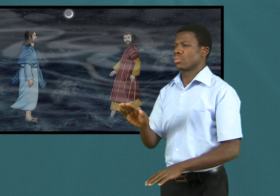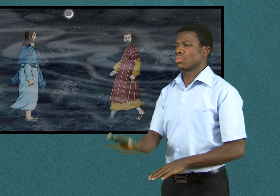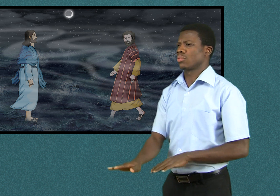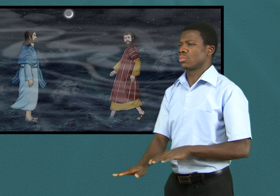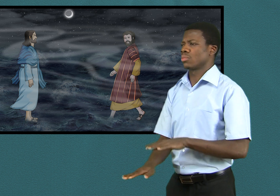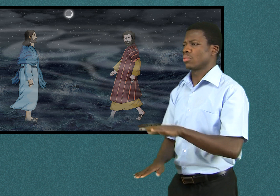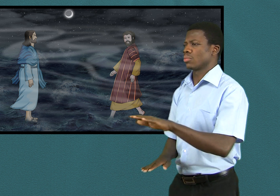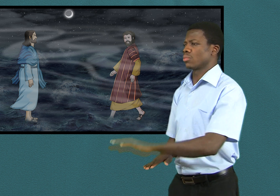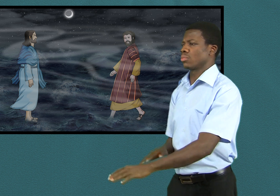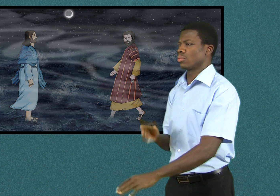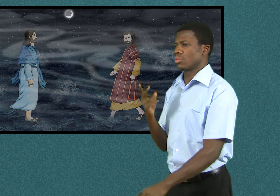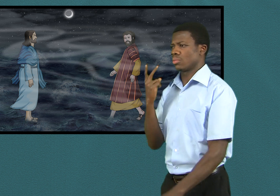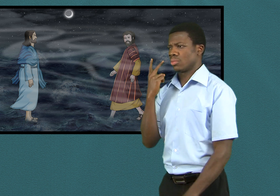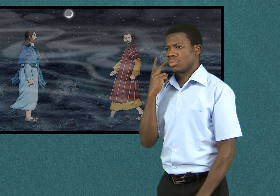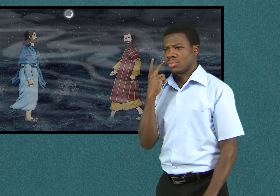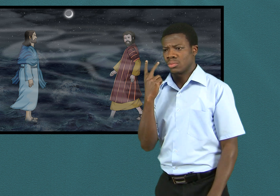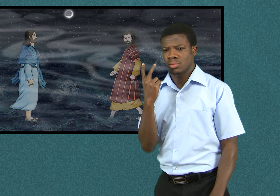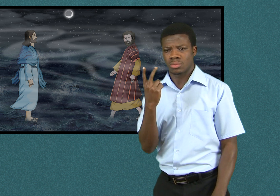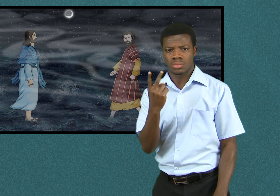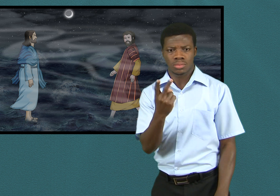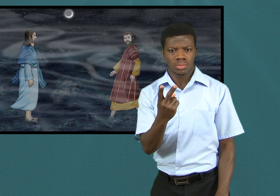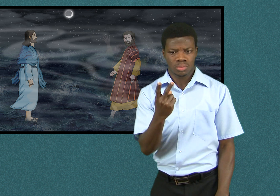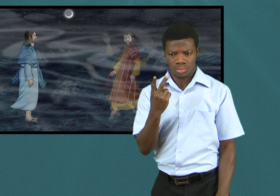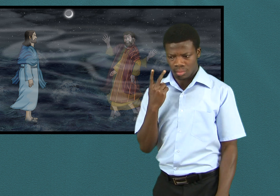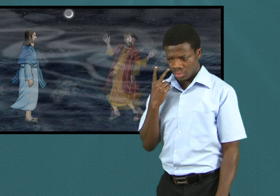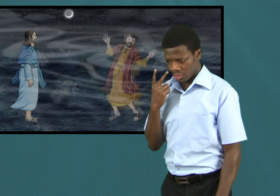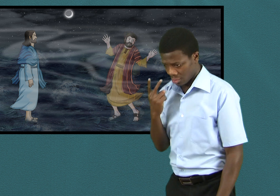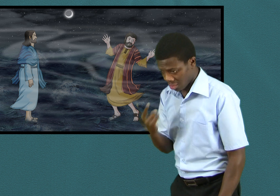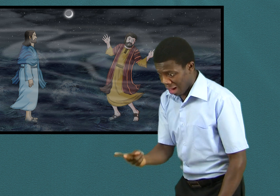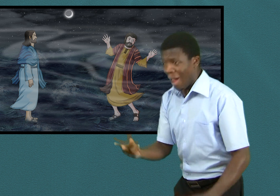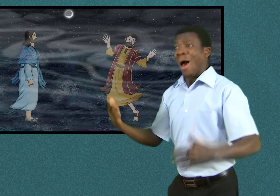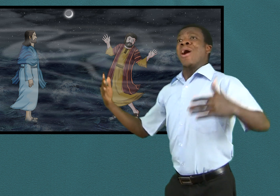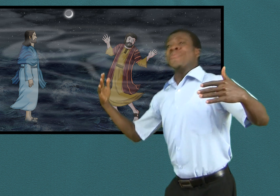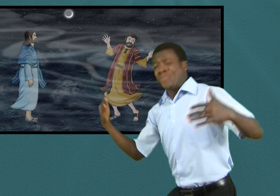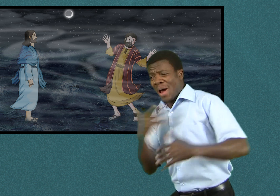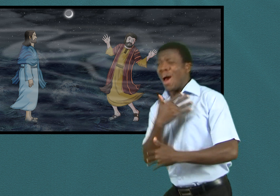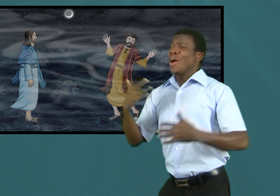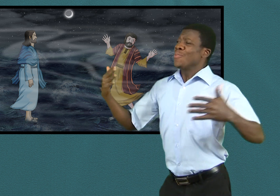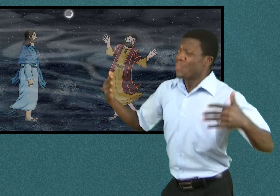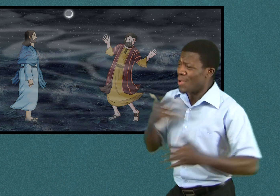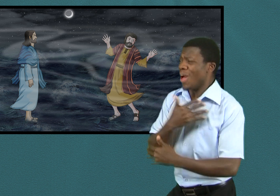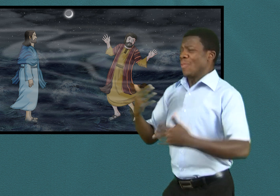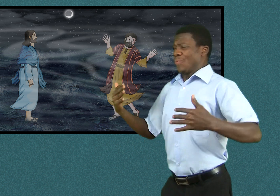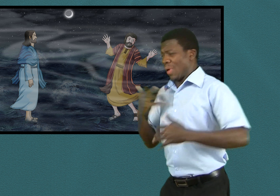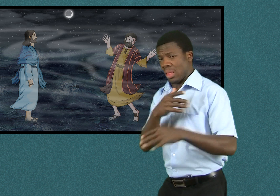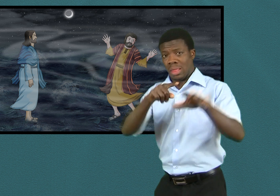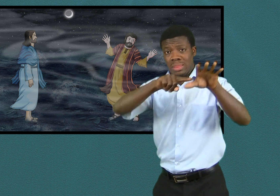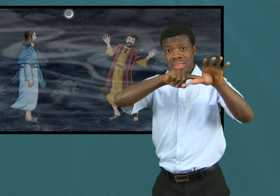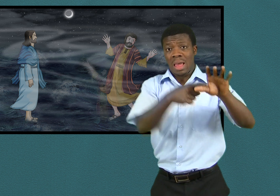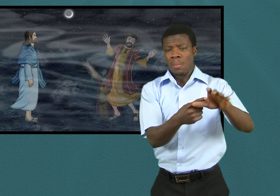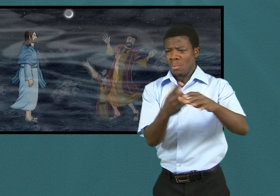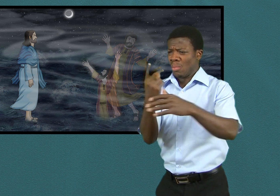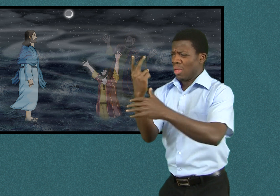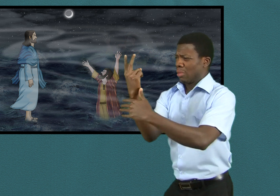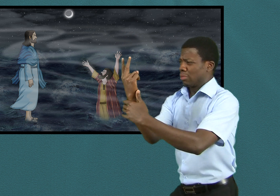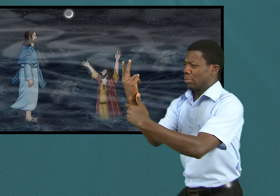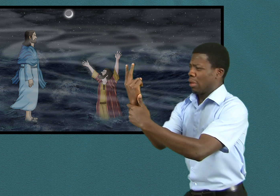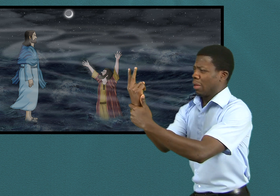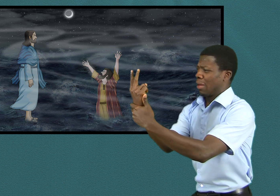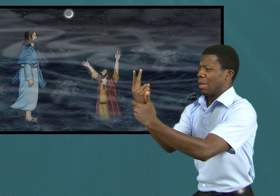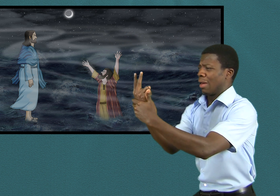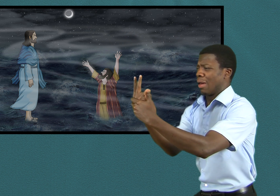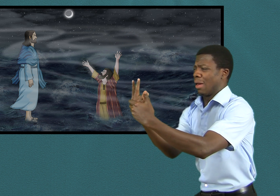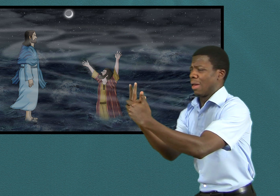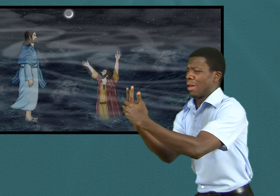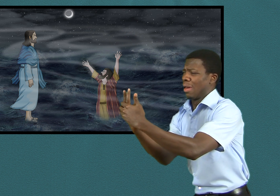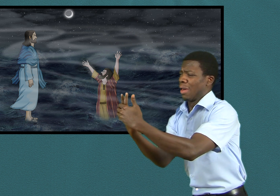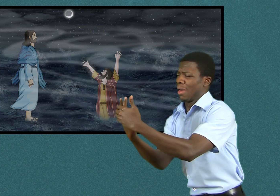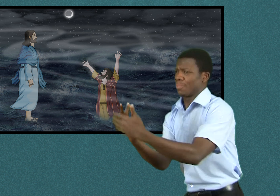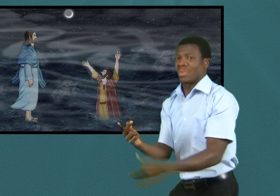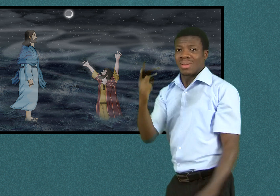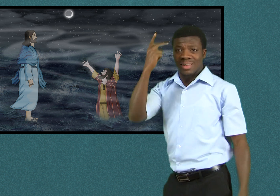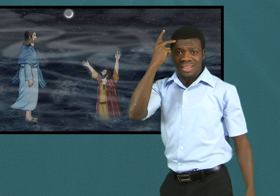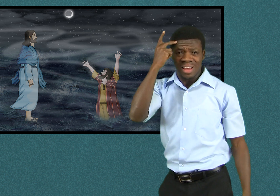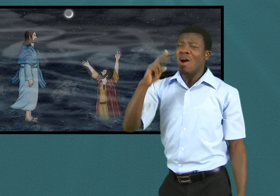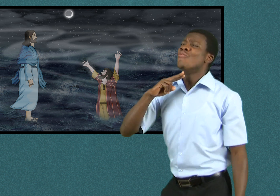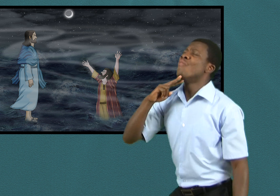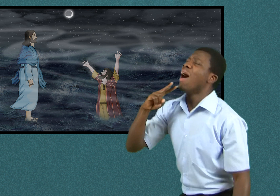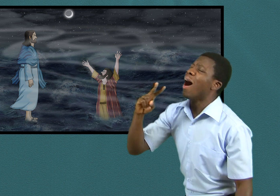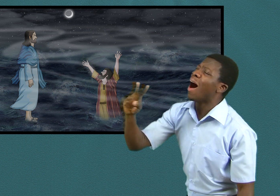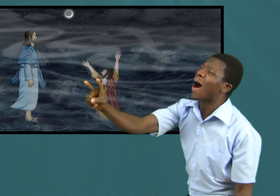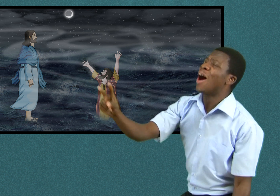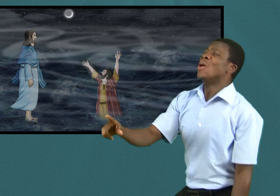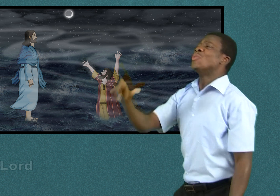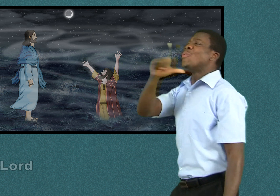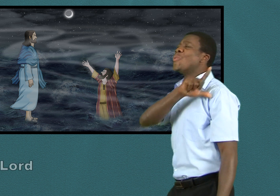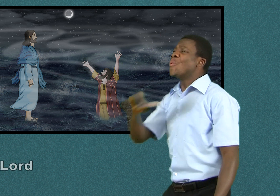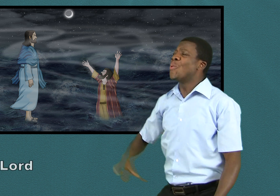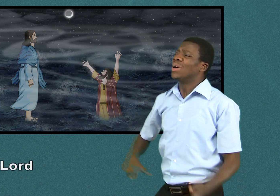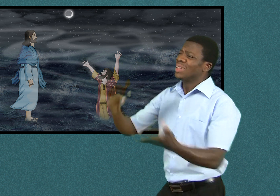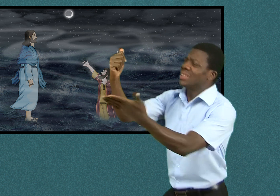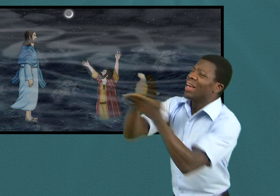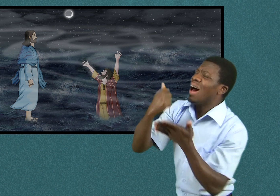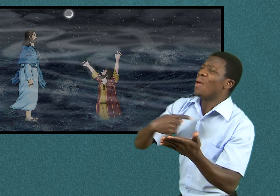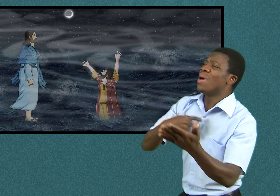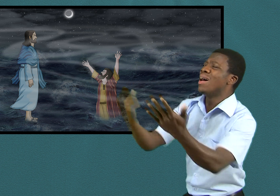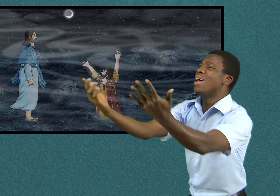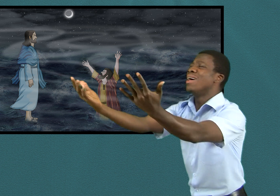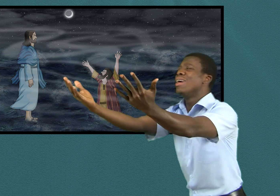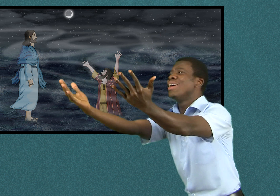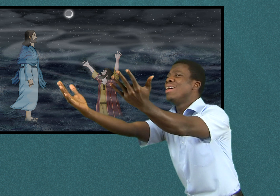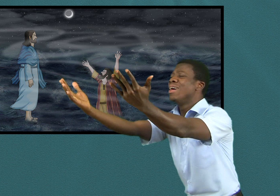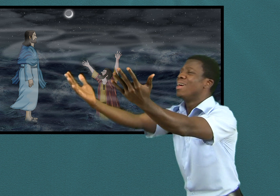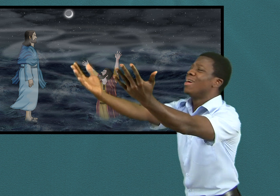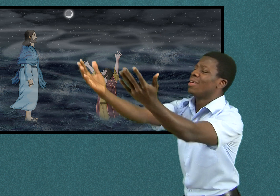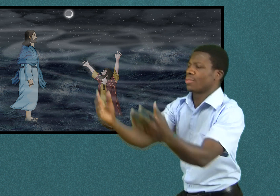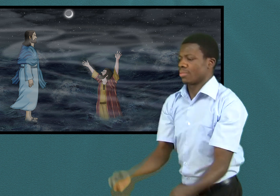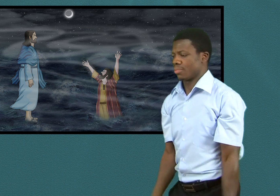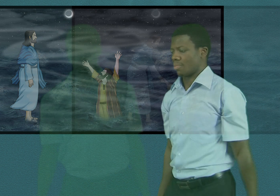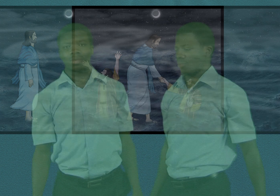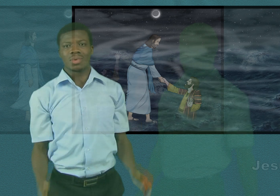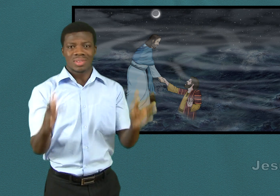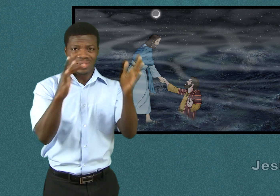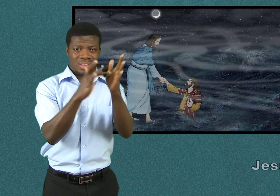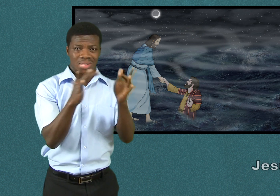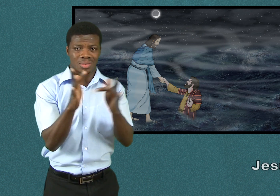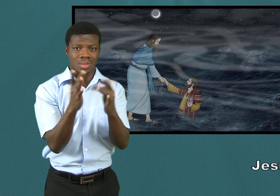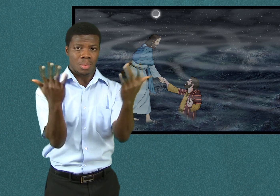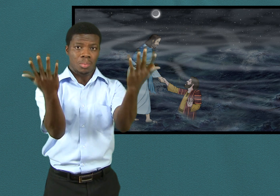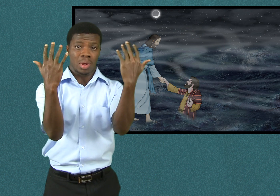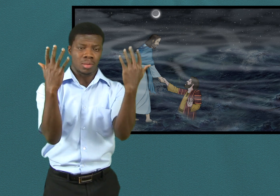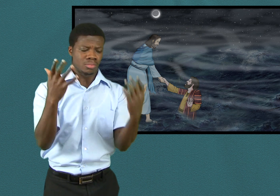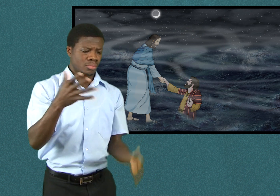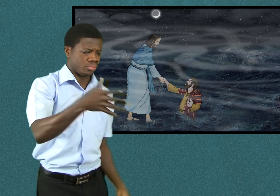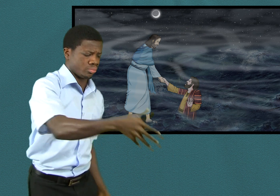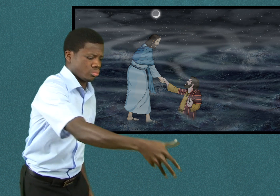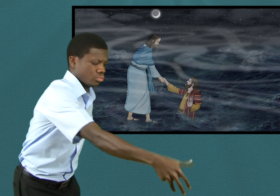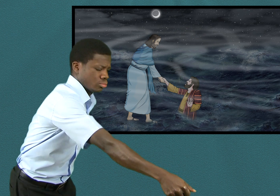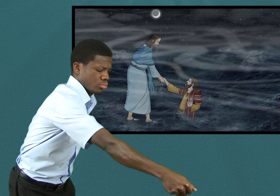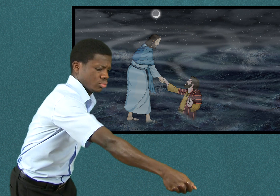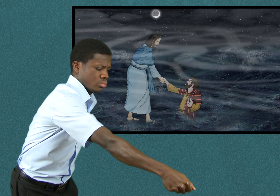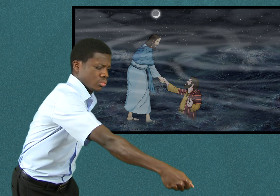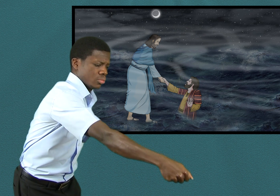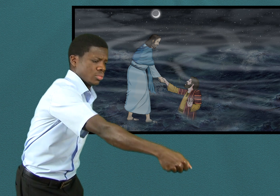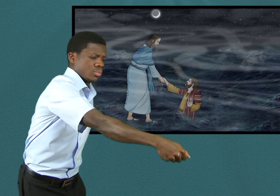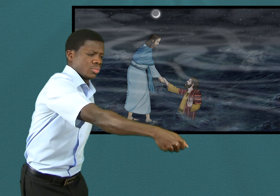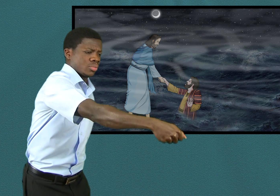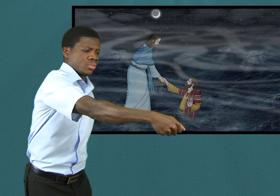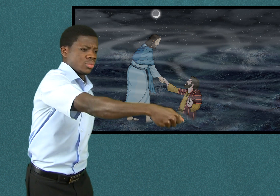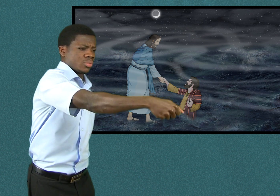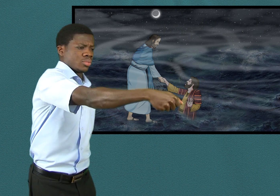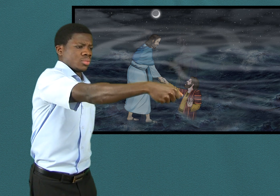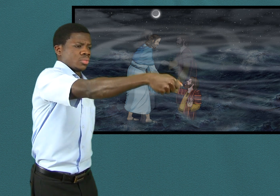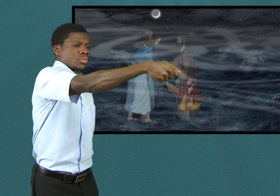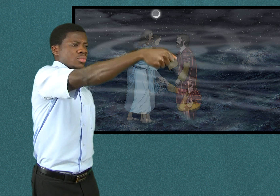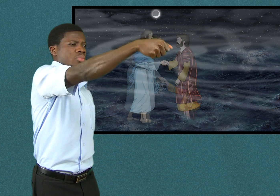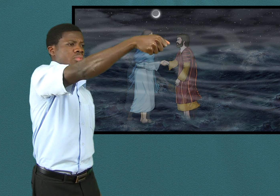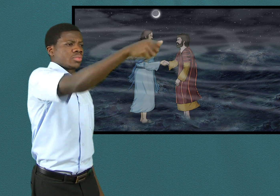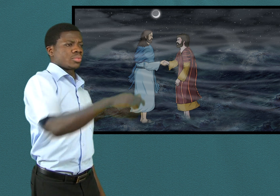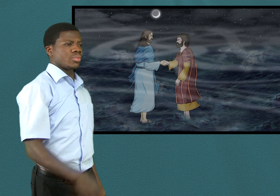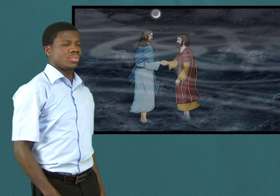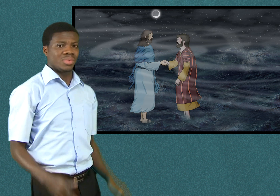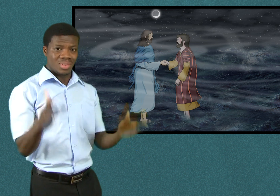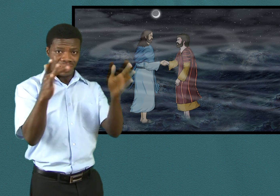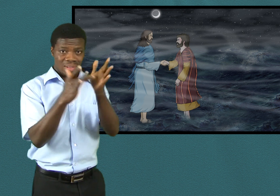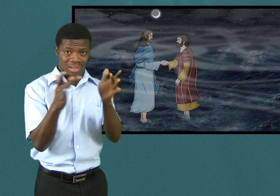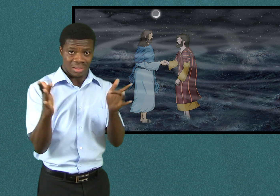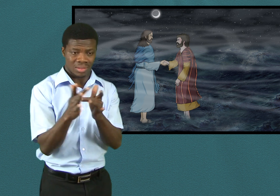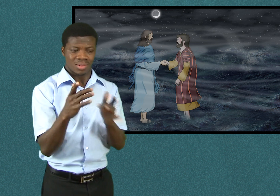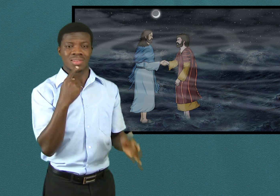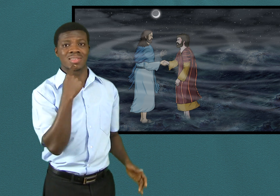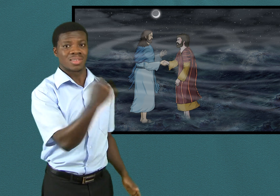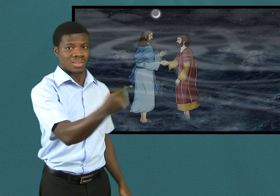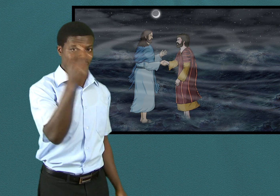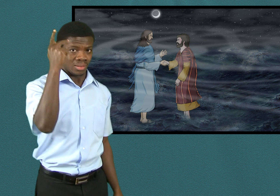But when he saw the strength of the wind, he was afraid, and beginning to sink, cried out, “Lord, save me!” Immediately Jesus reached out His hand and took hold of Peter.